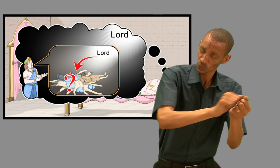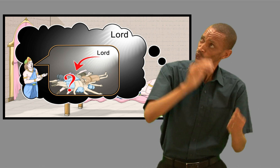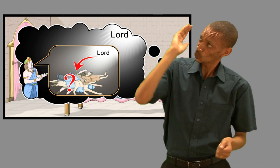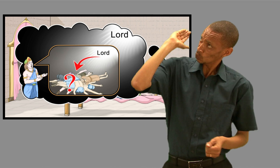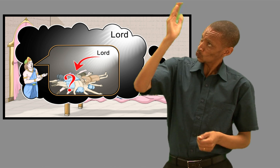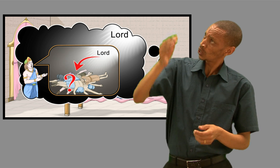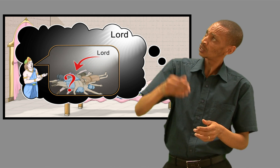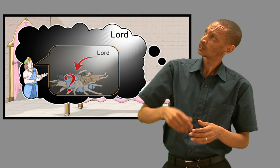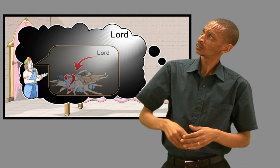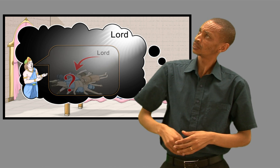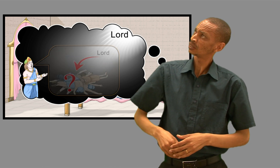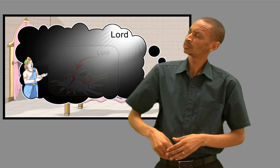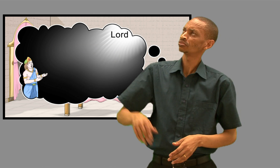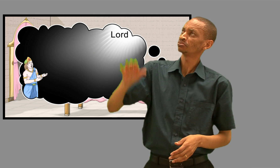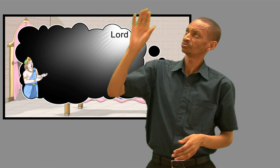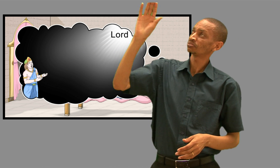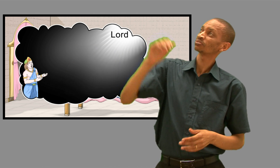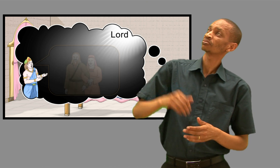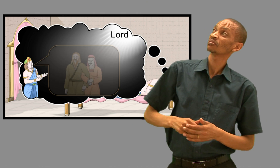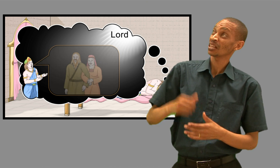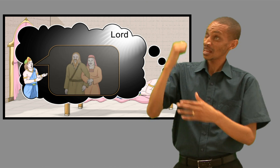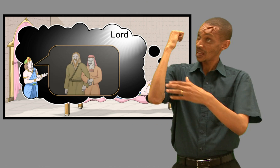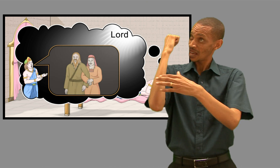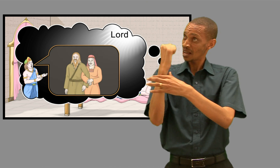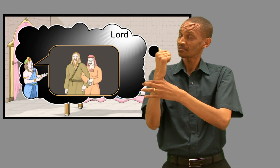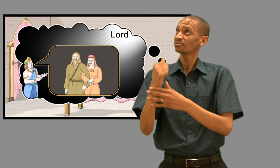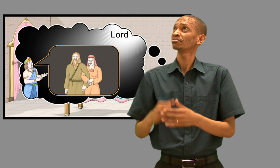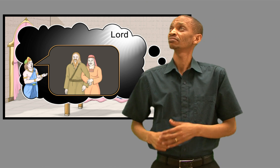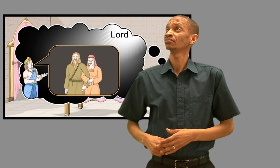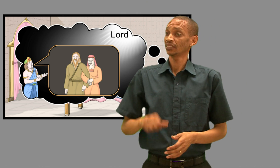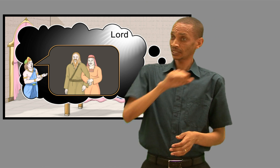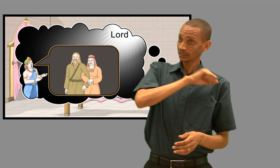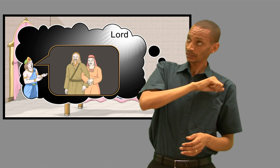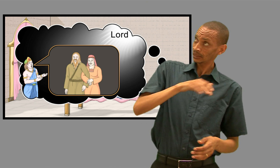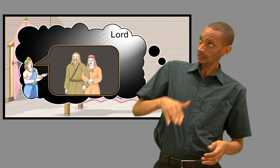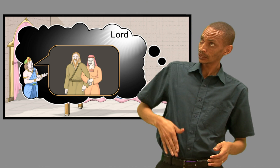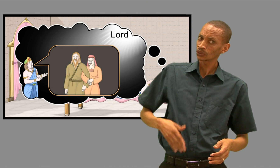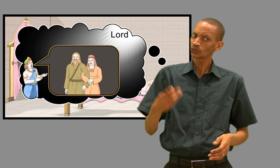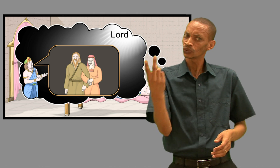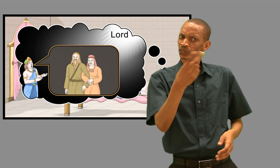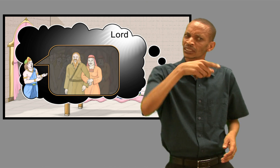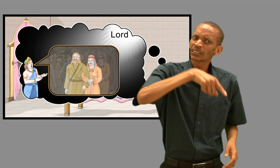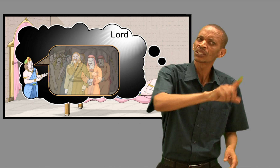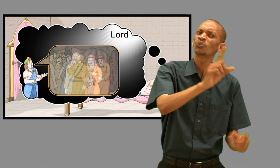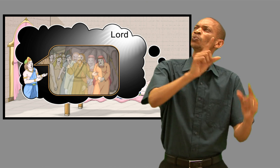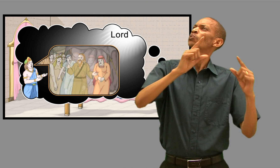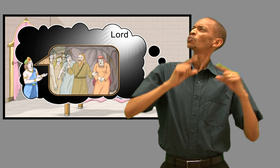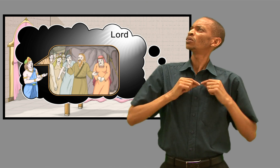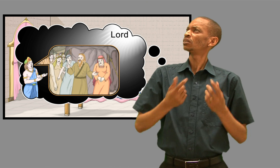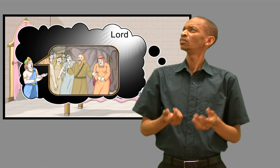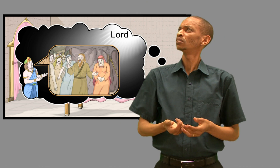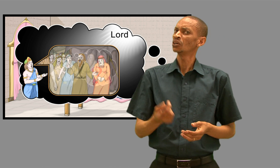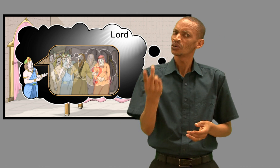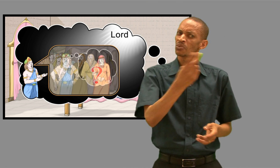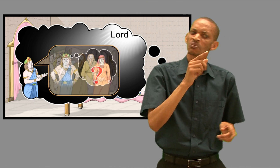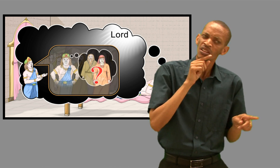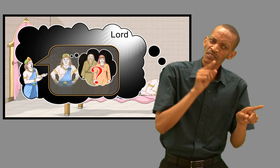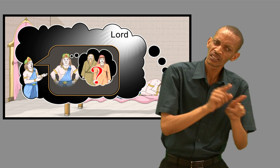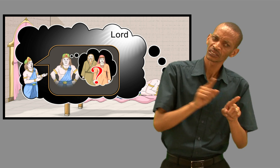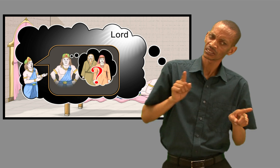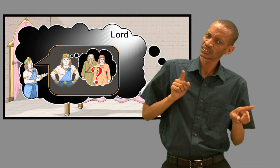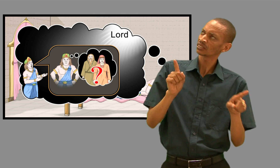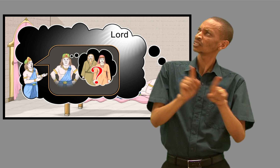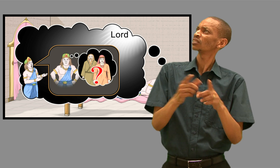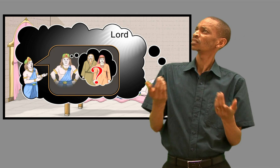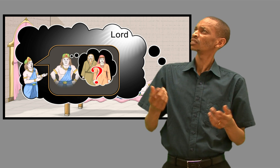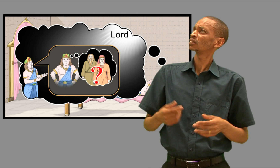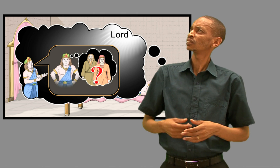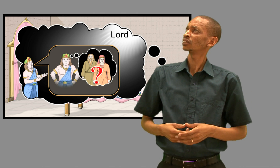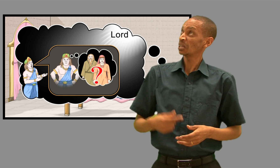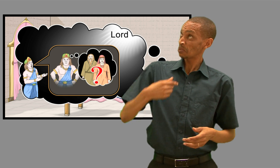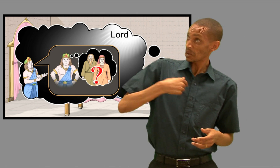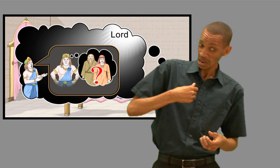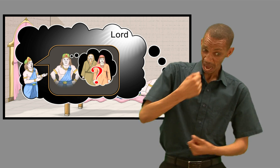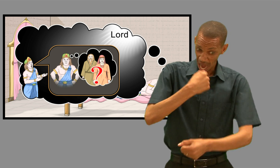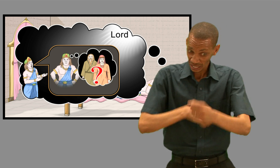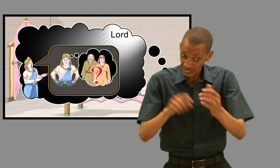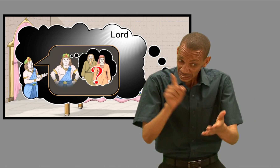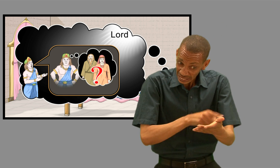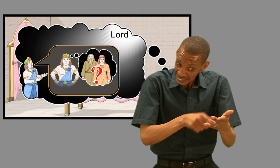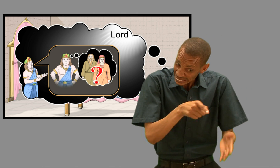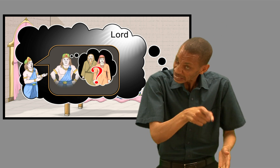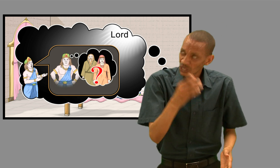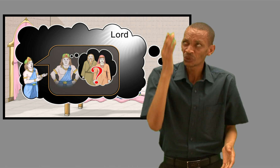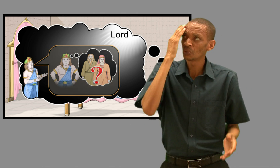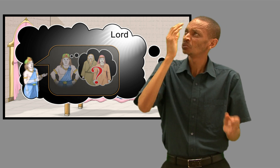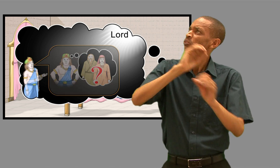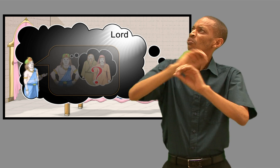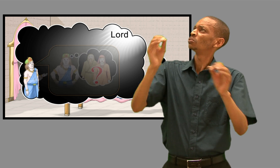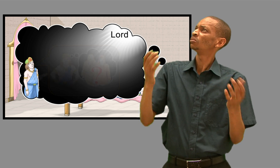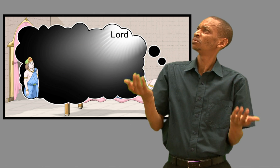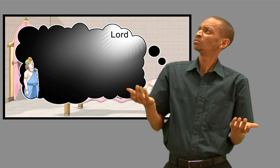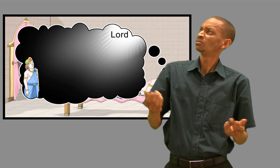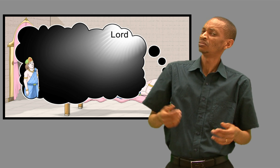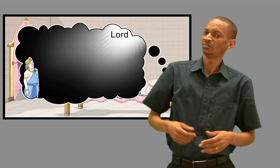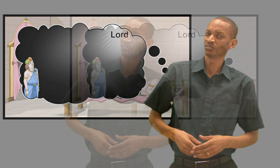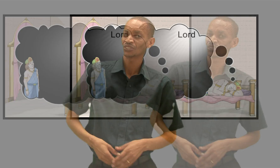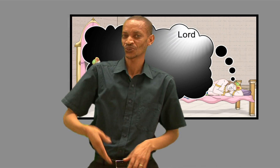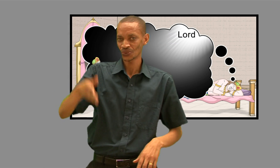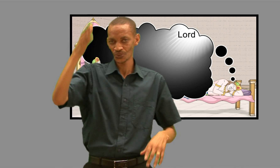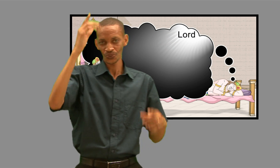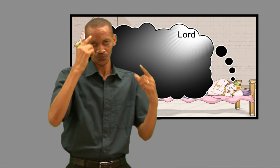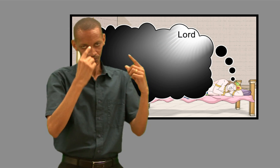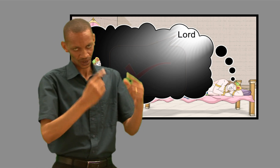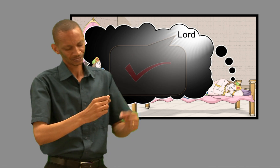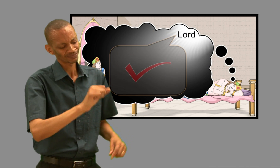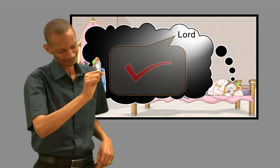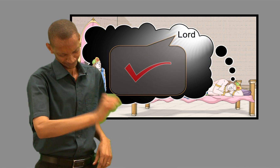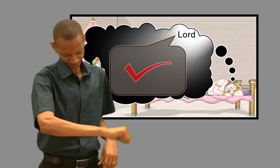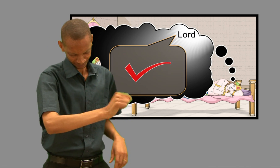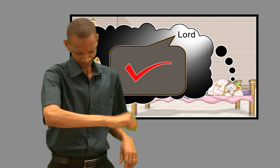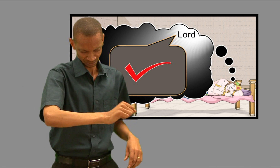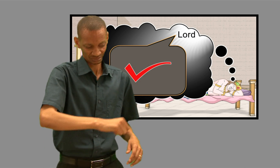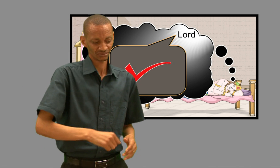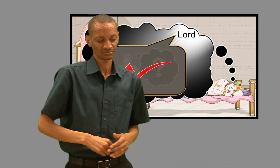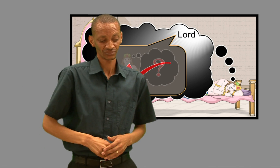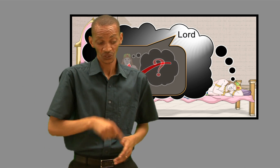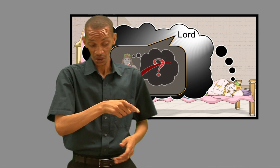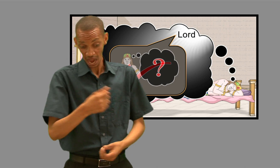Didn’t Abraham tell me, ‘She is my sister’? And she herself said, ‘He is my brother.’ I have done this in the integrity of my heart and the innocence of my hands.”